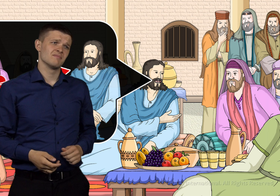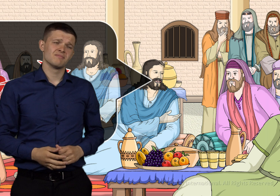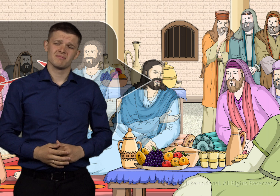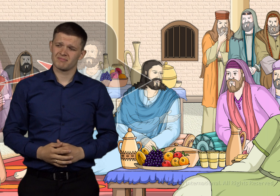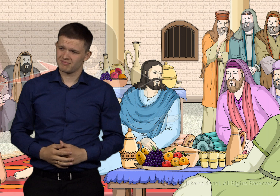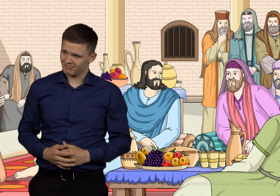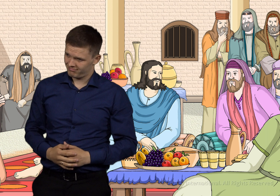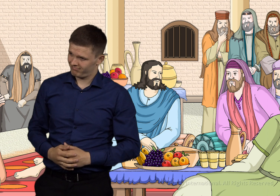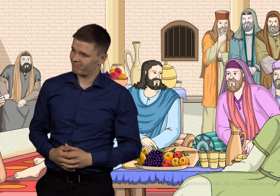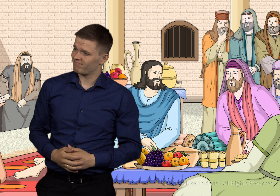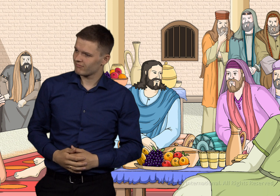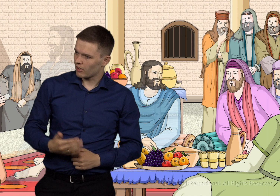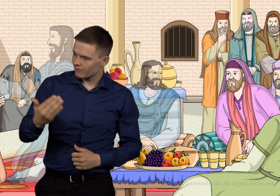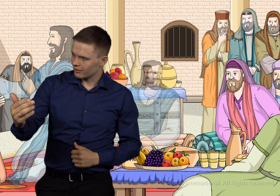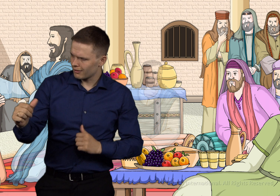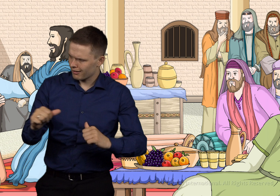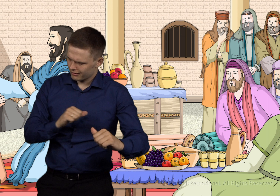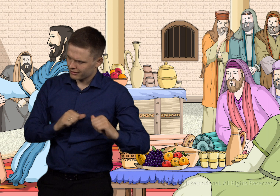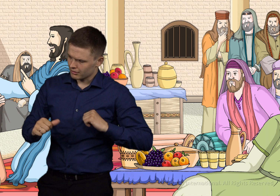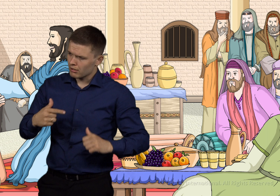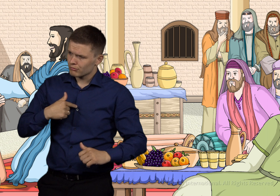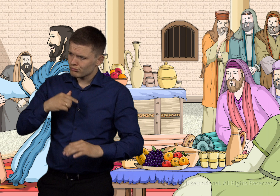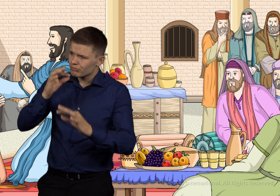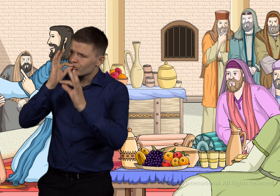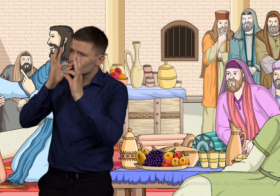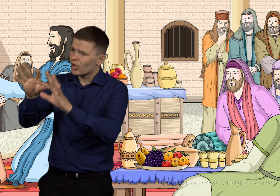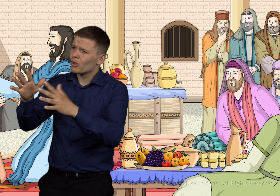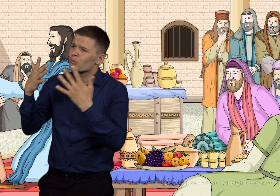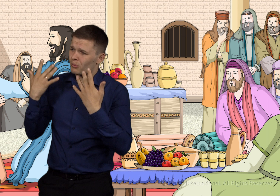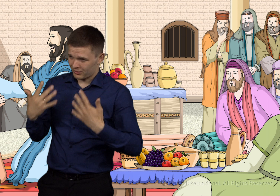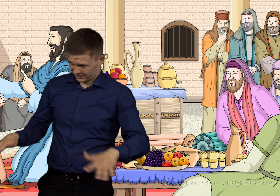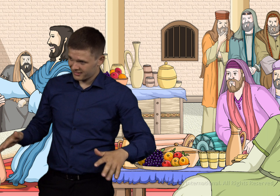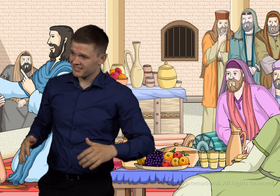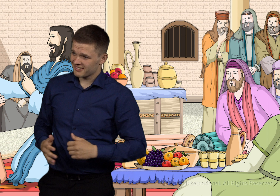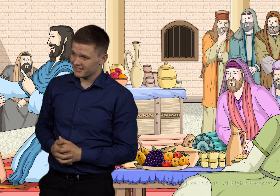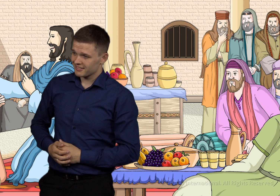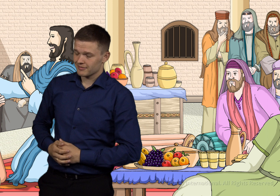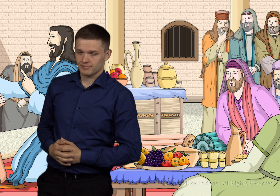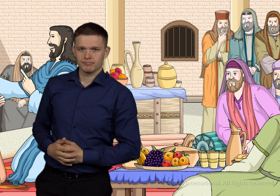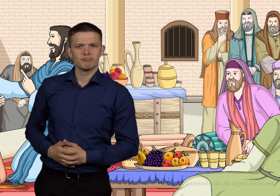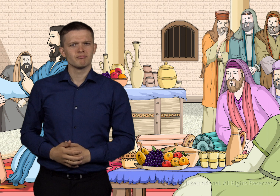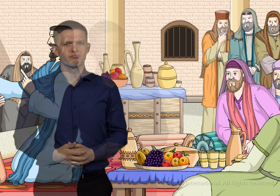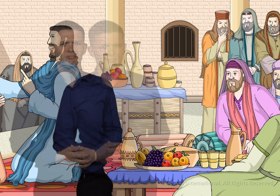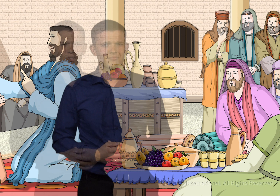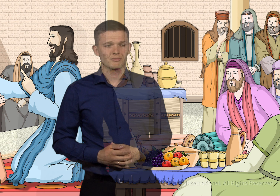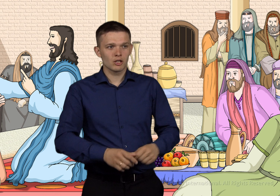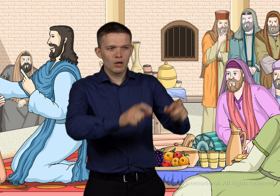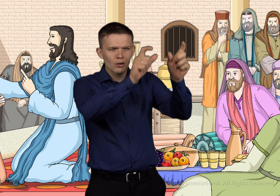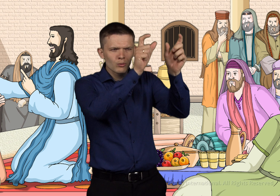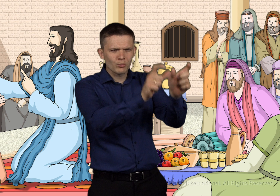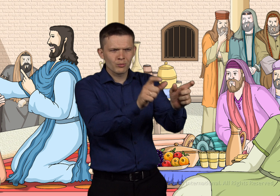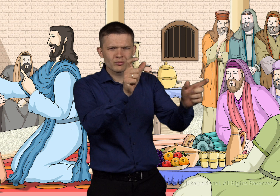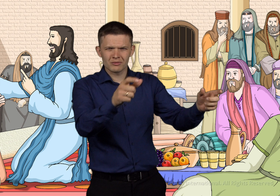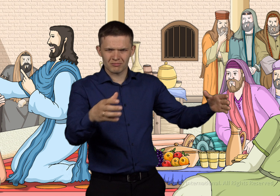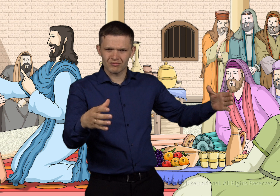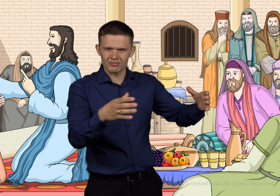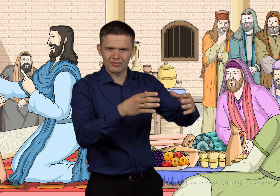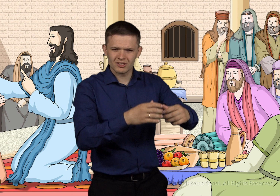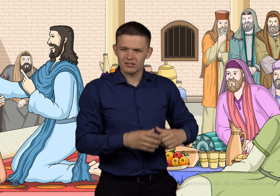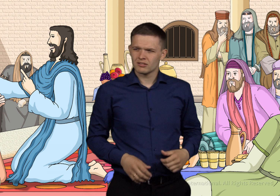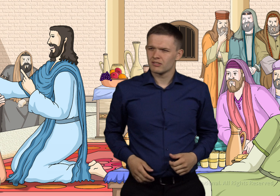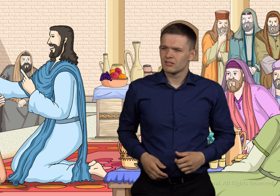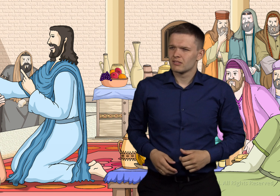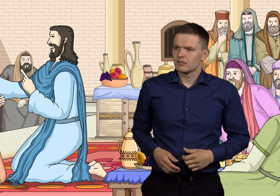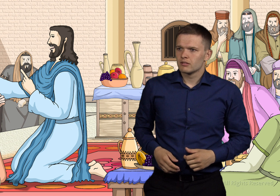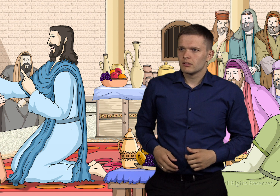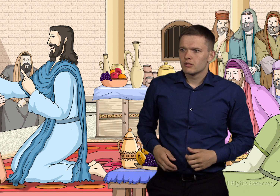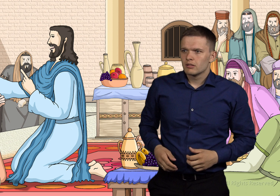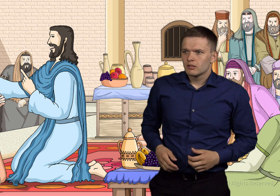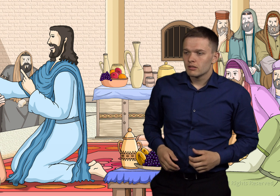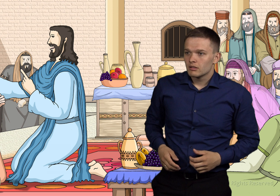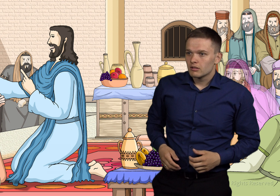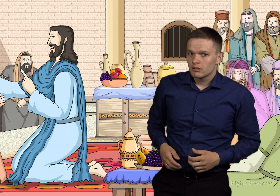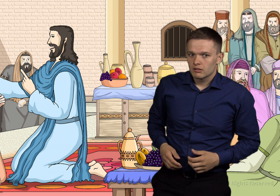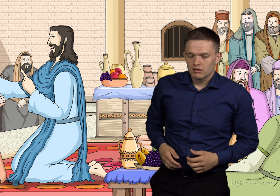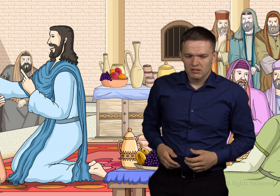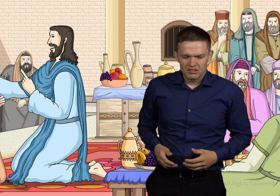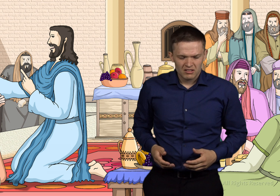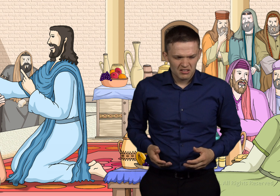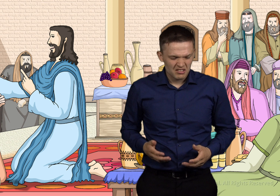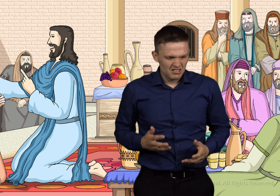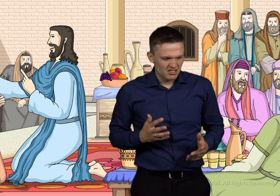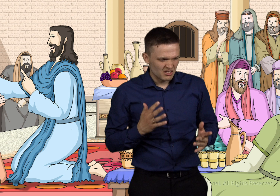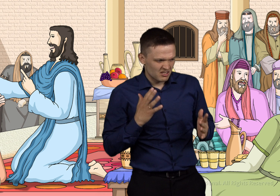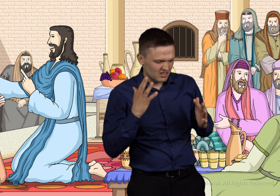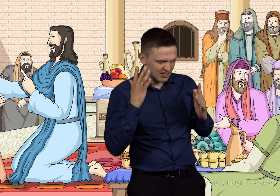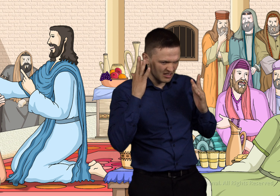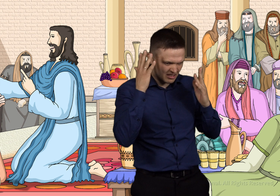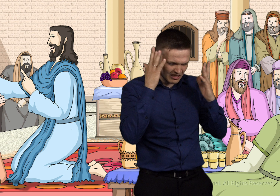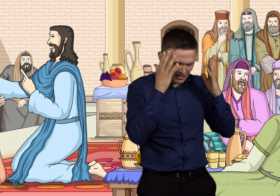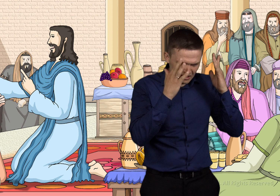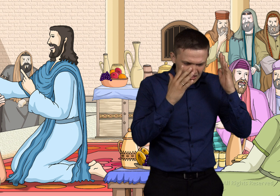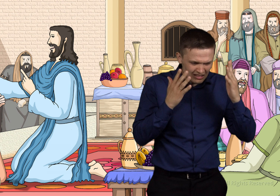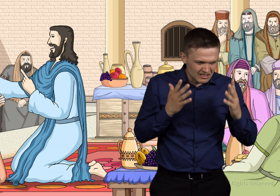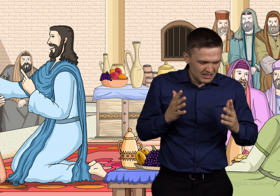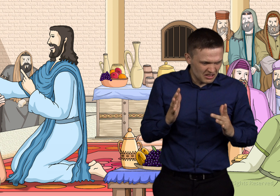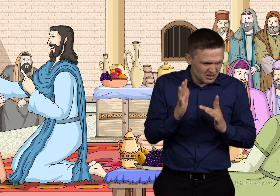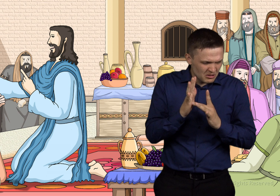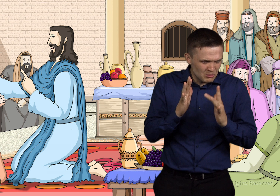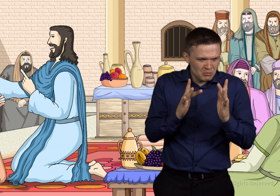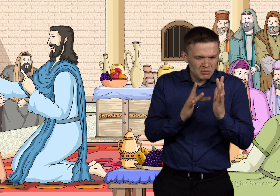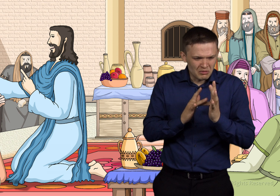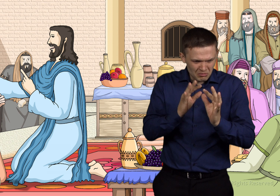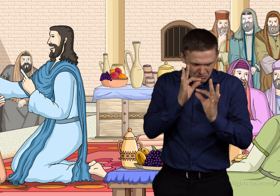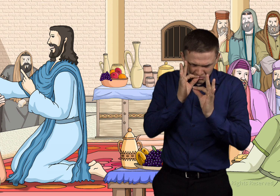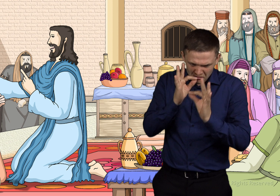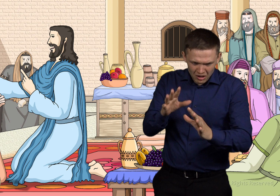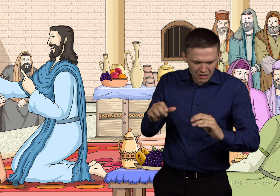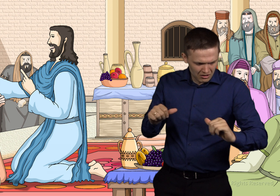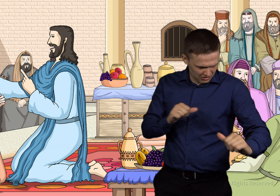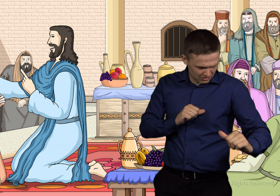Then Jesus said to her, “Your sins are forgiven.”